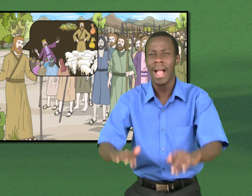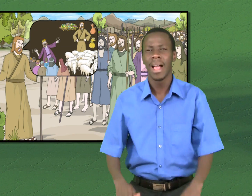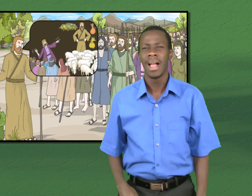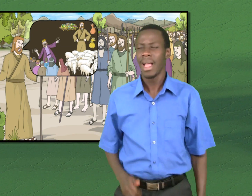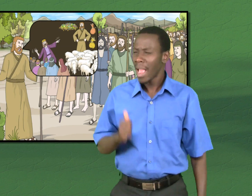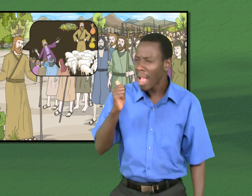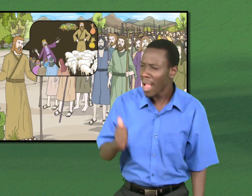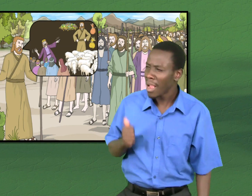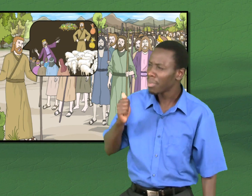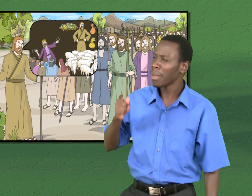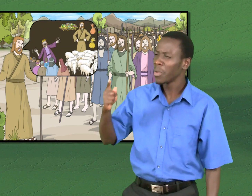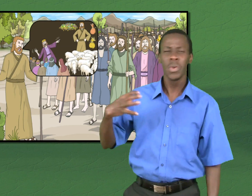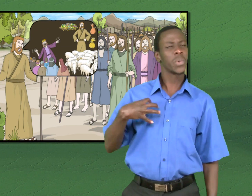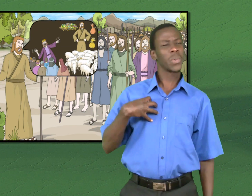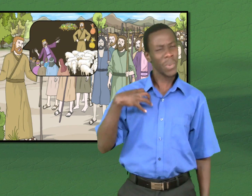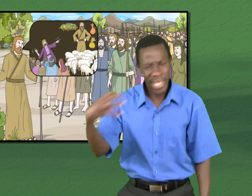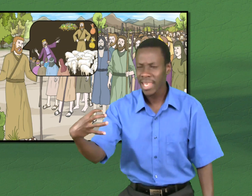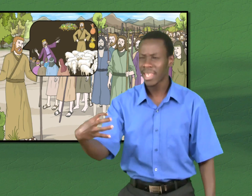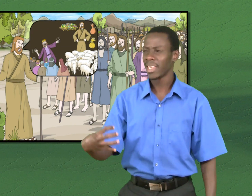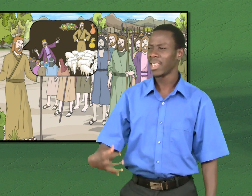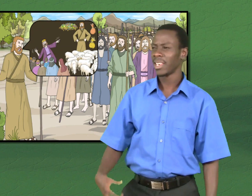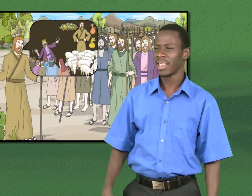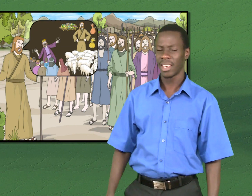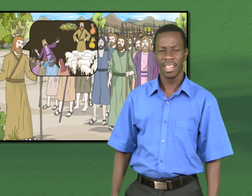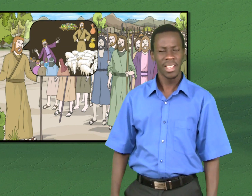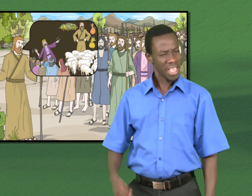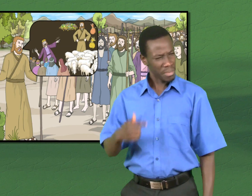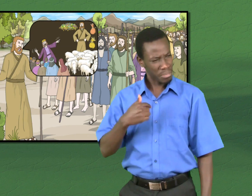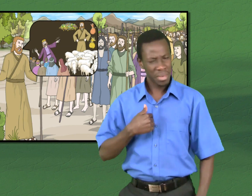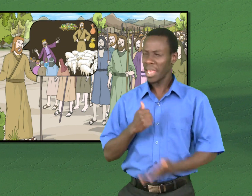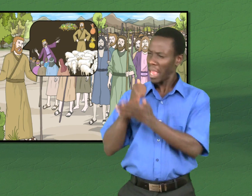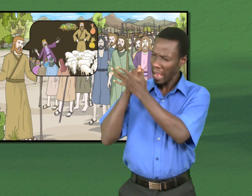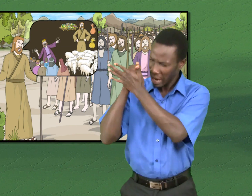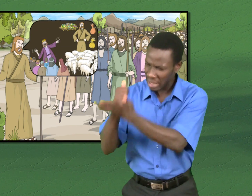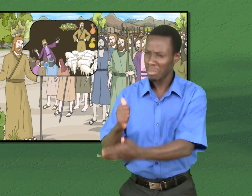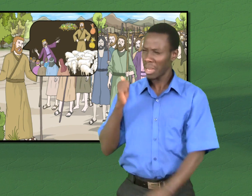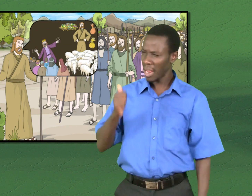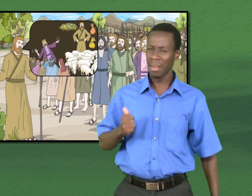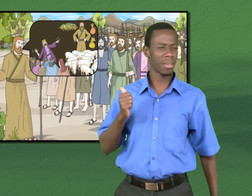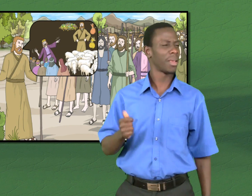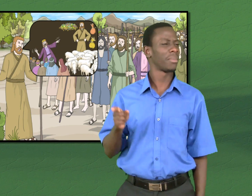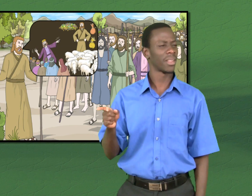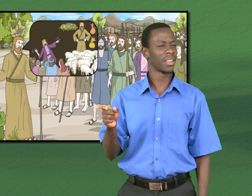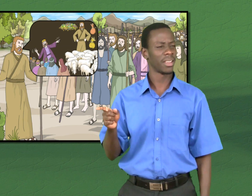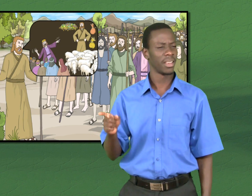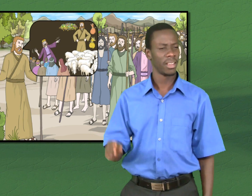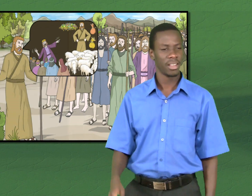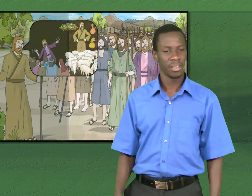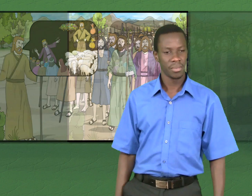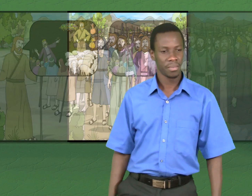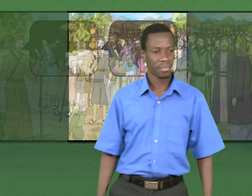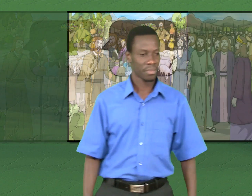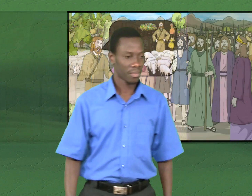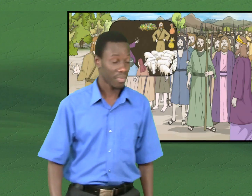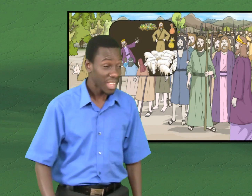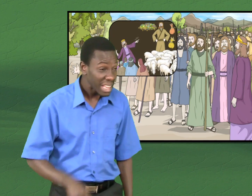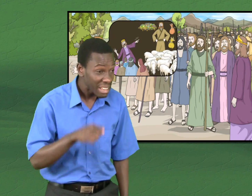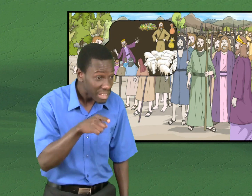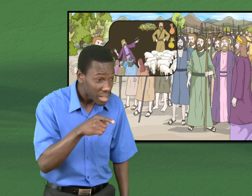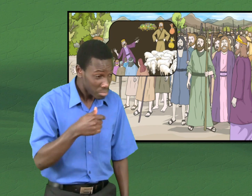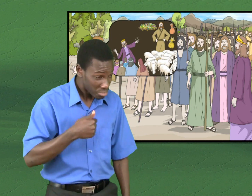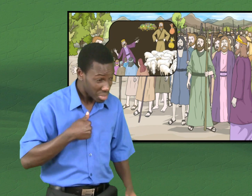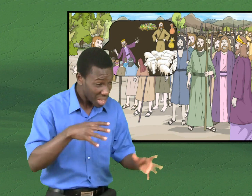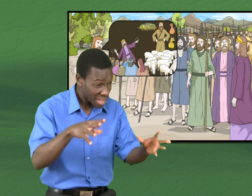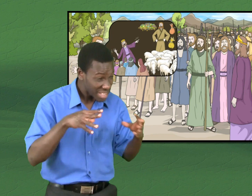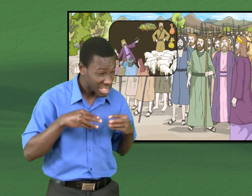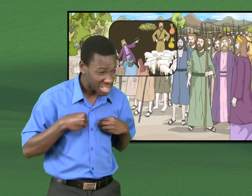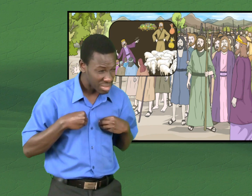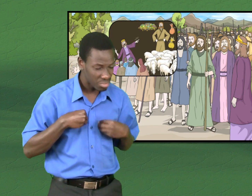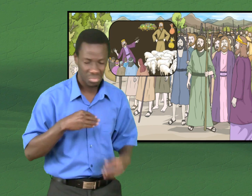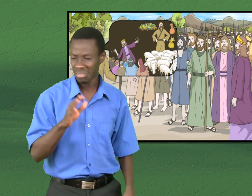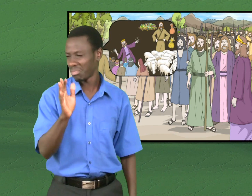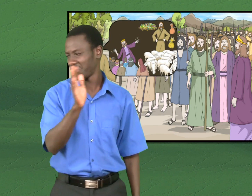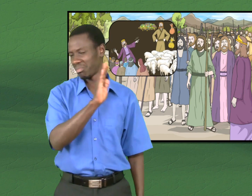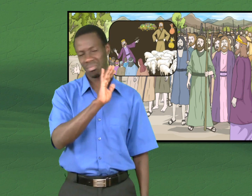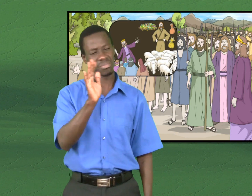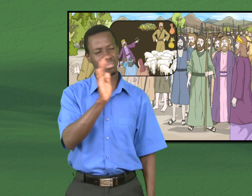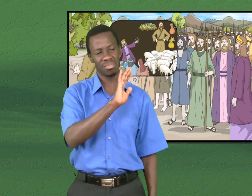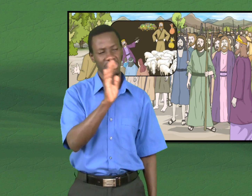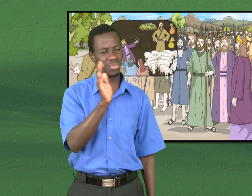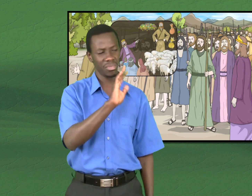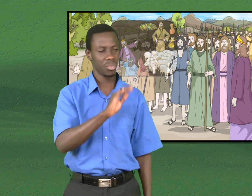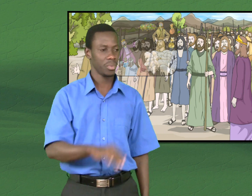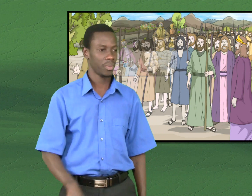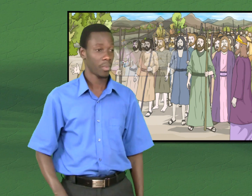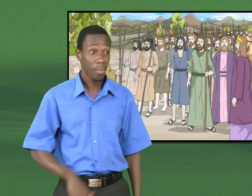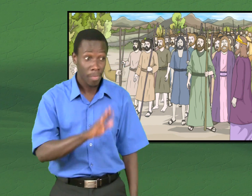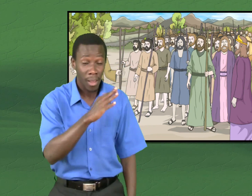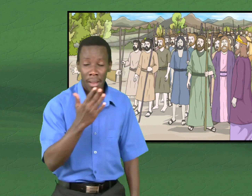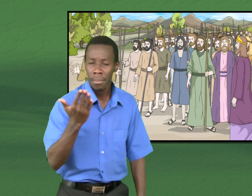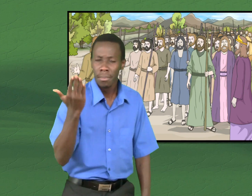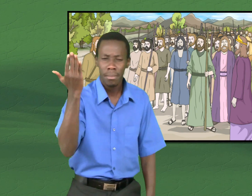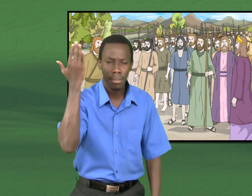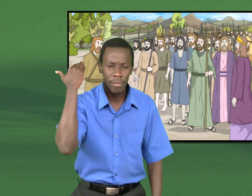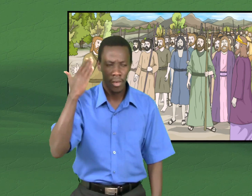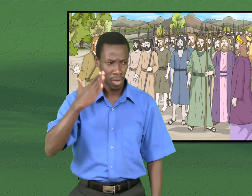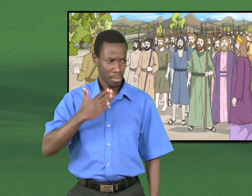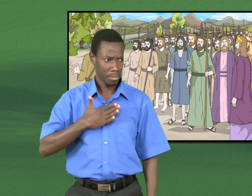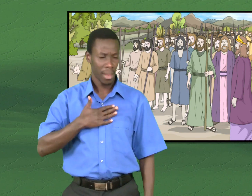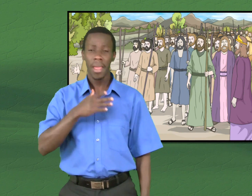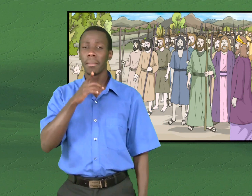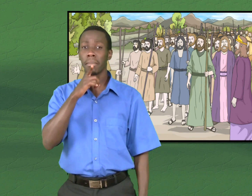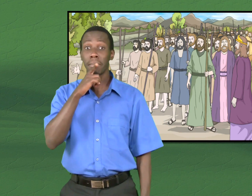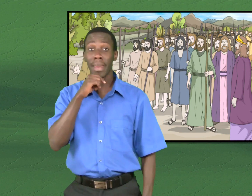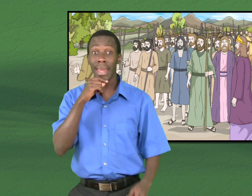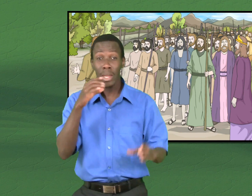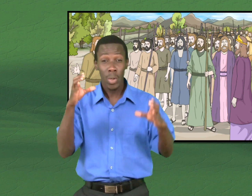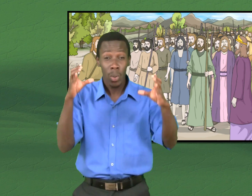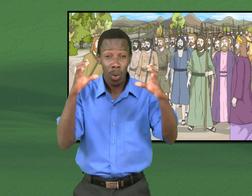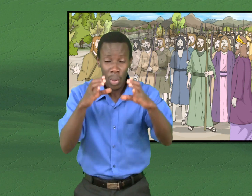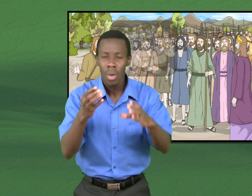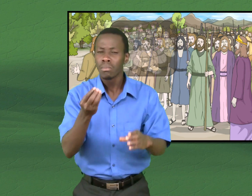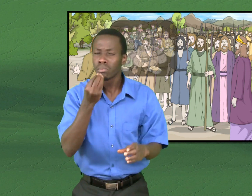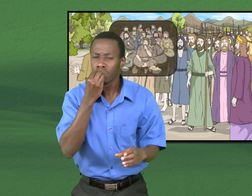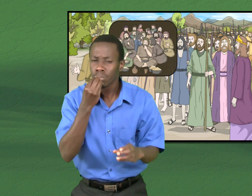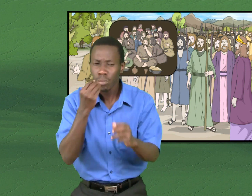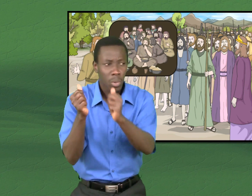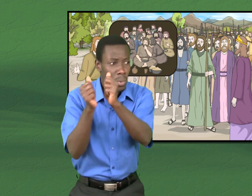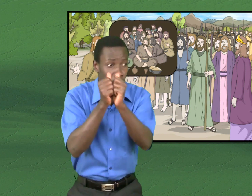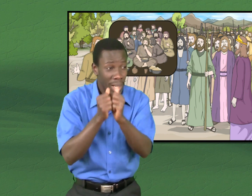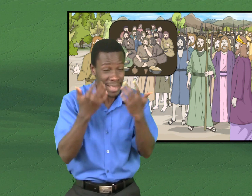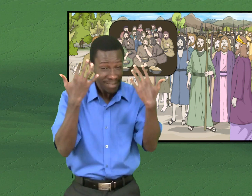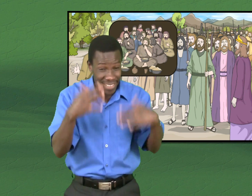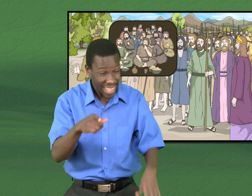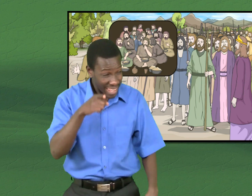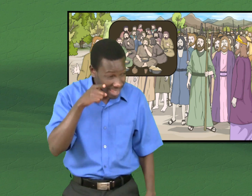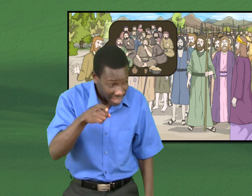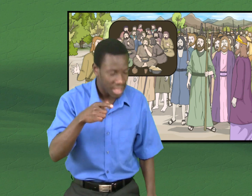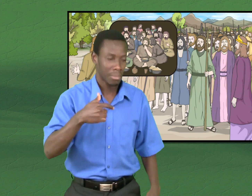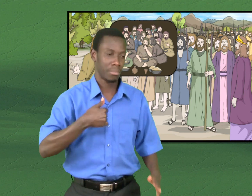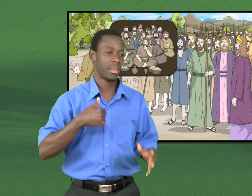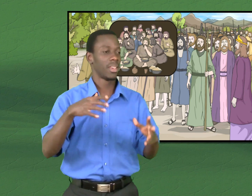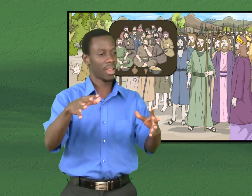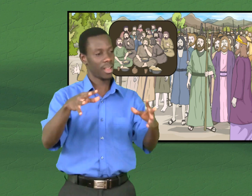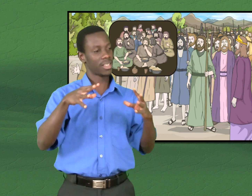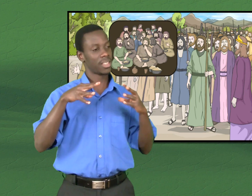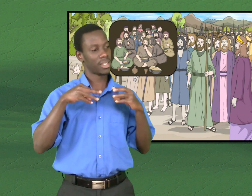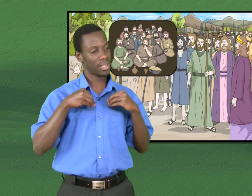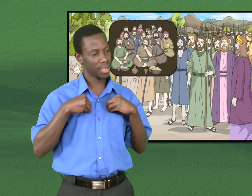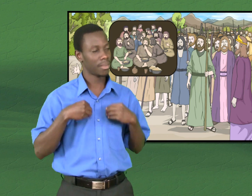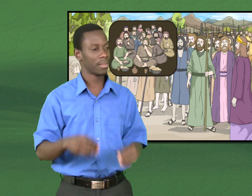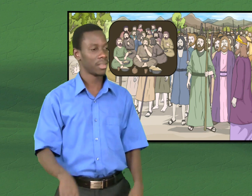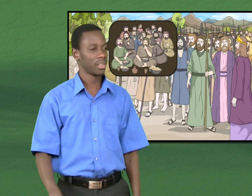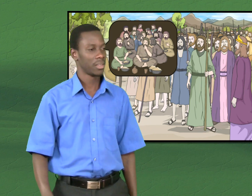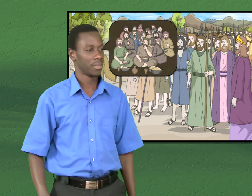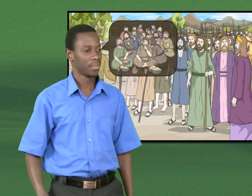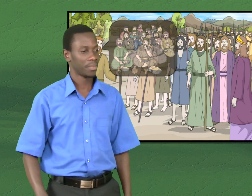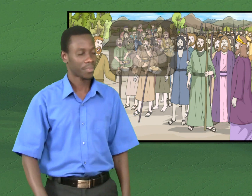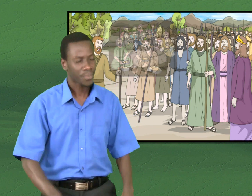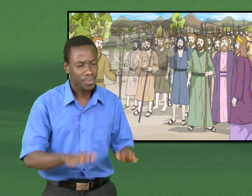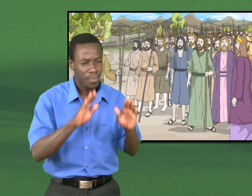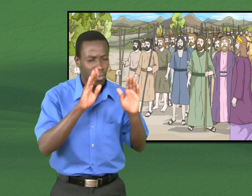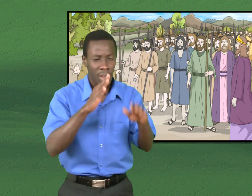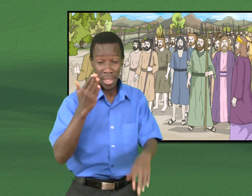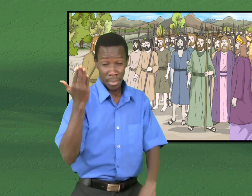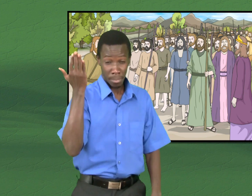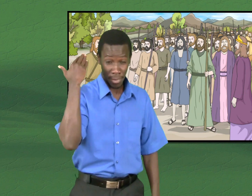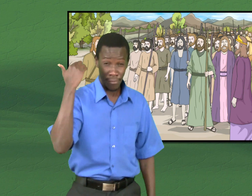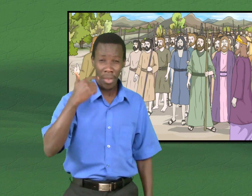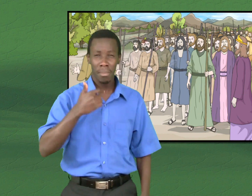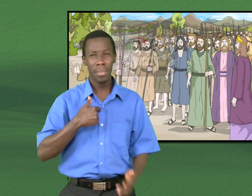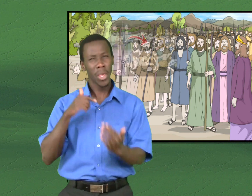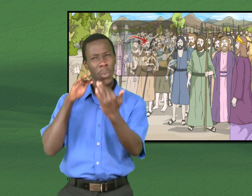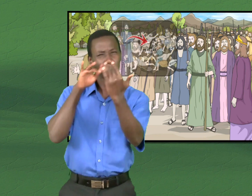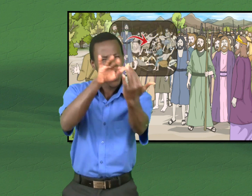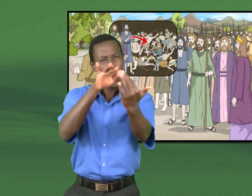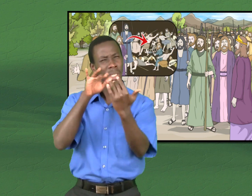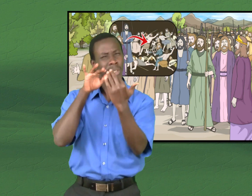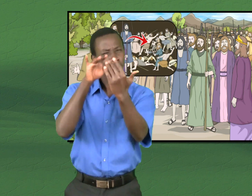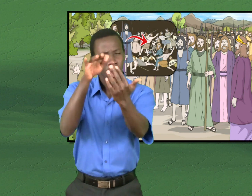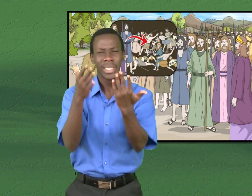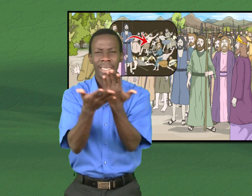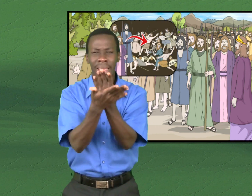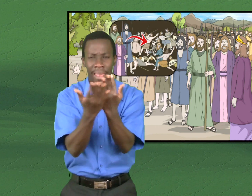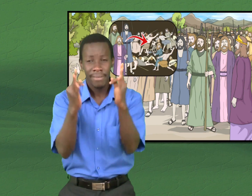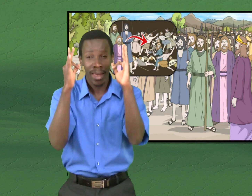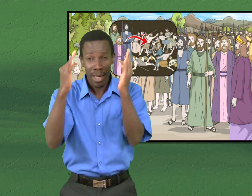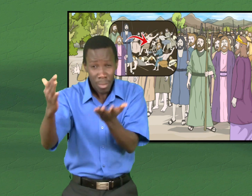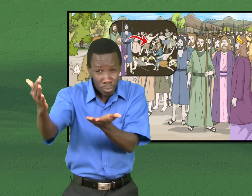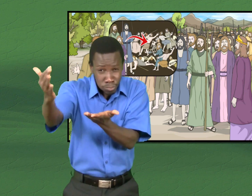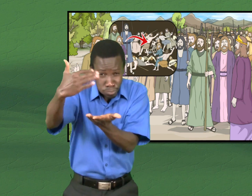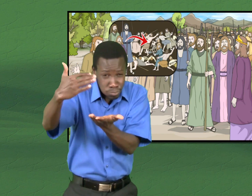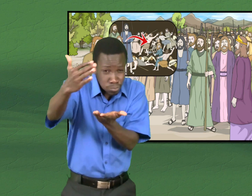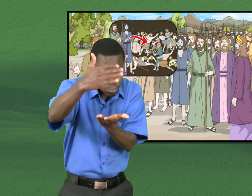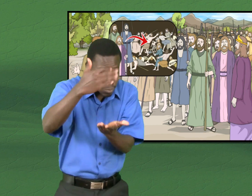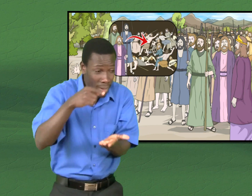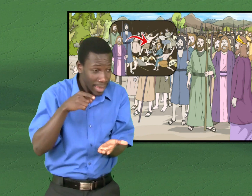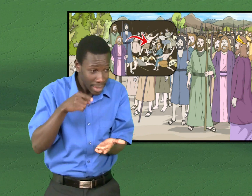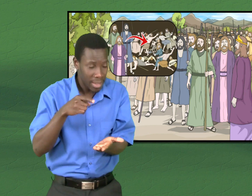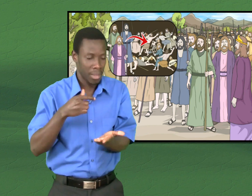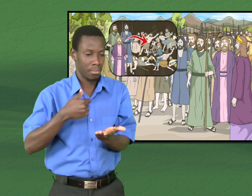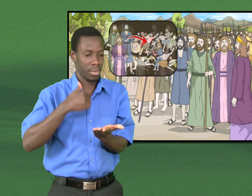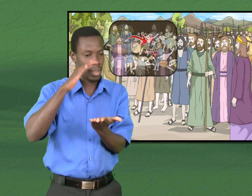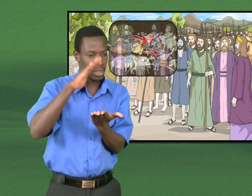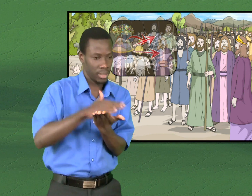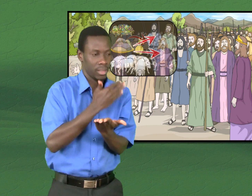I will accept nothing but what my men have eaten and the share for the men who went with me—Aner, Eshcol, and Mamre.